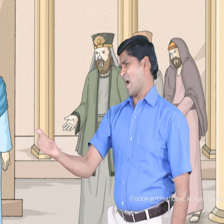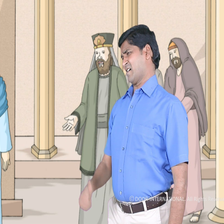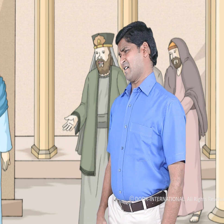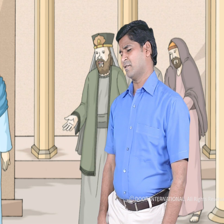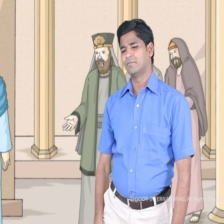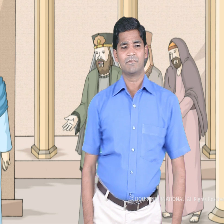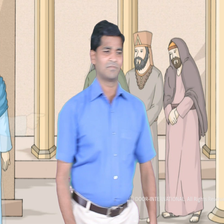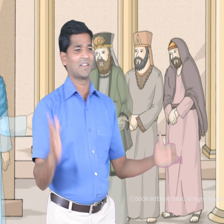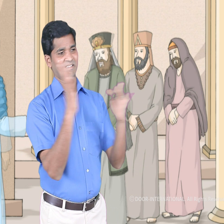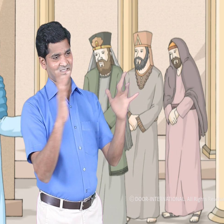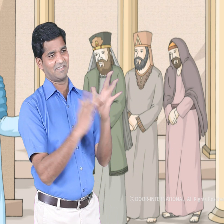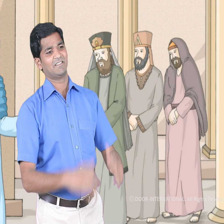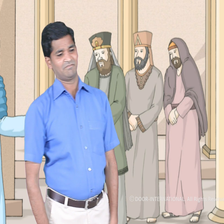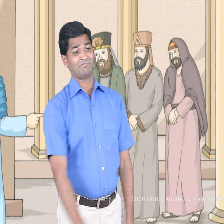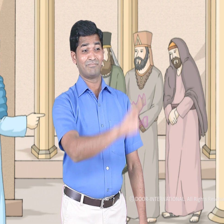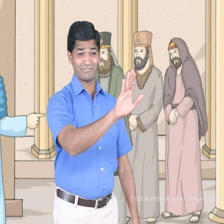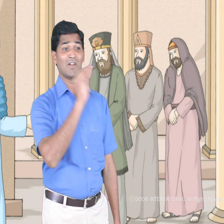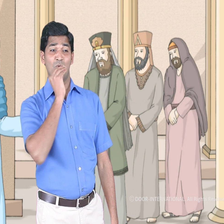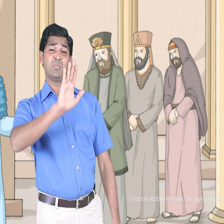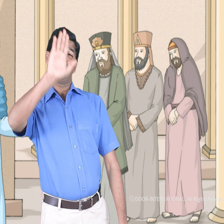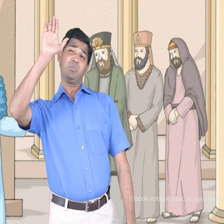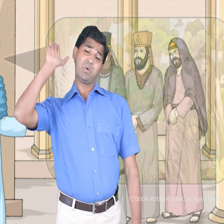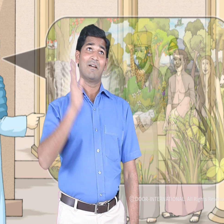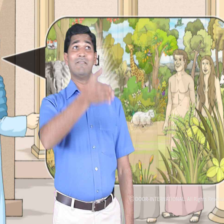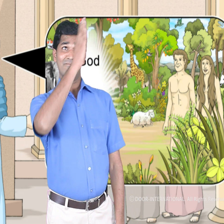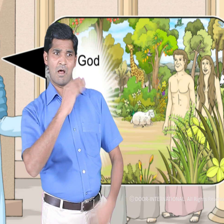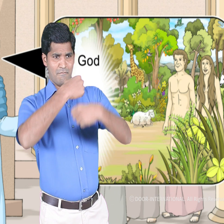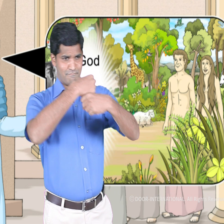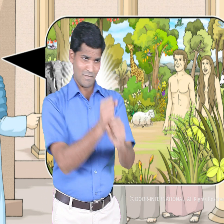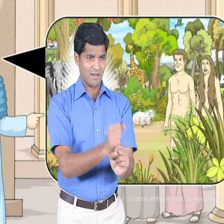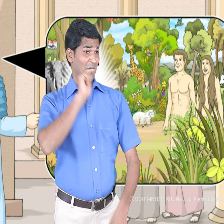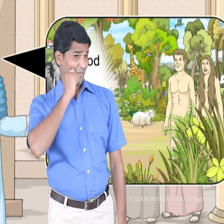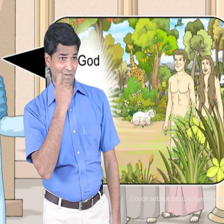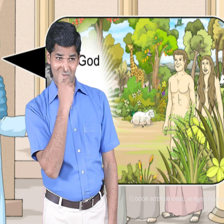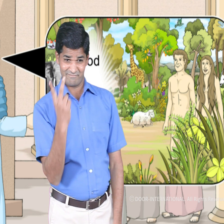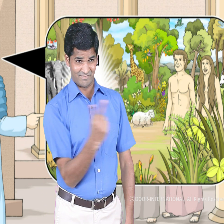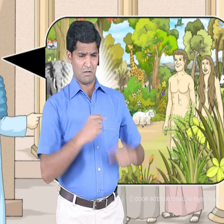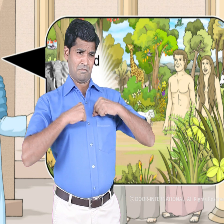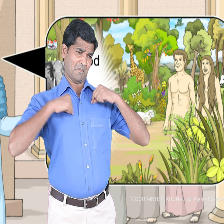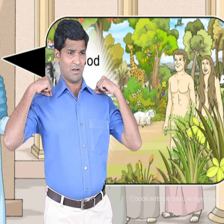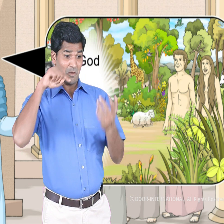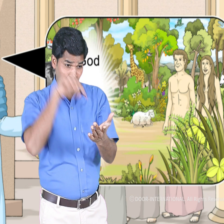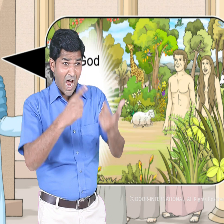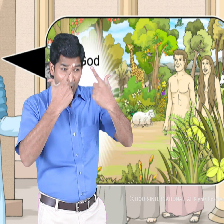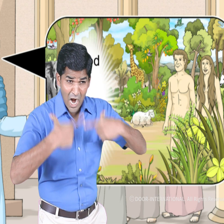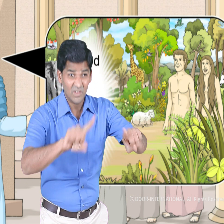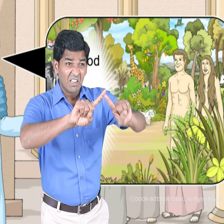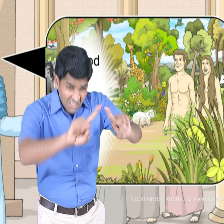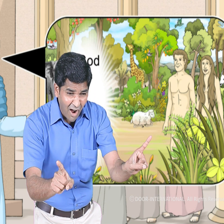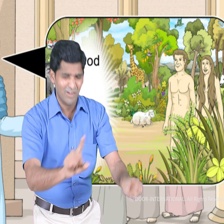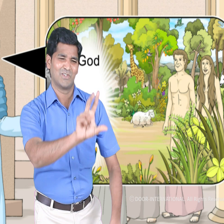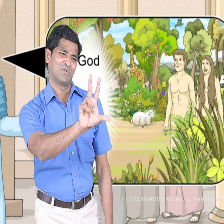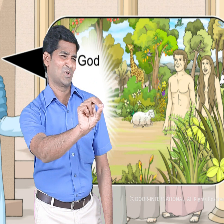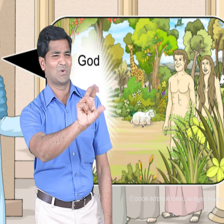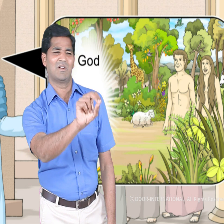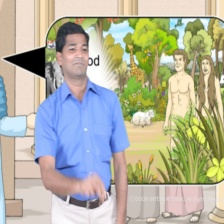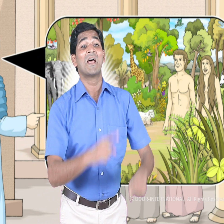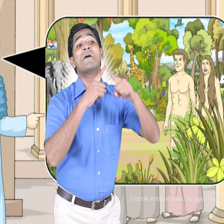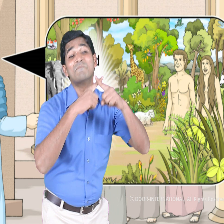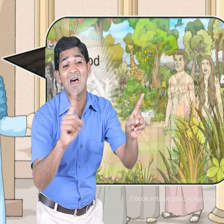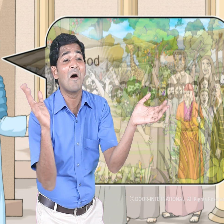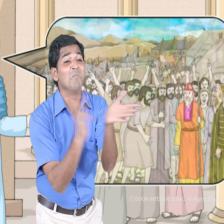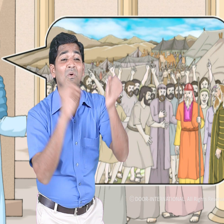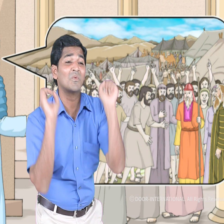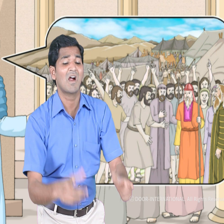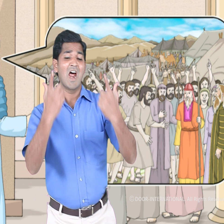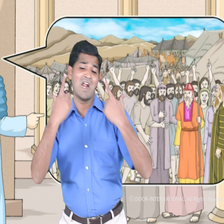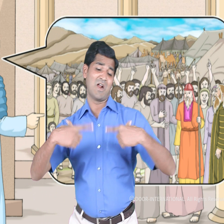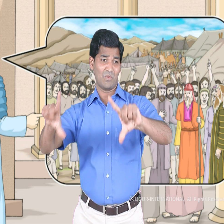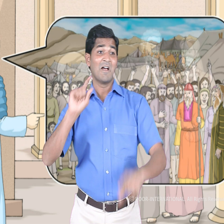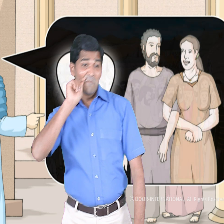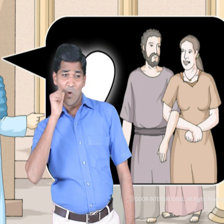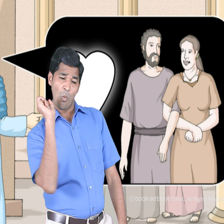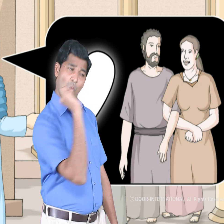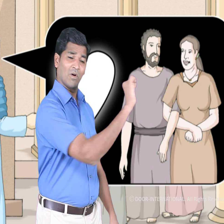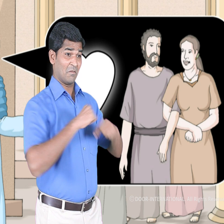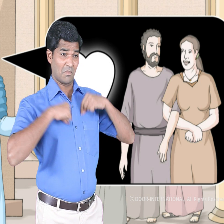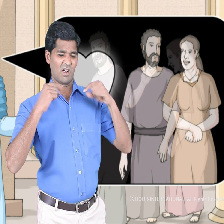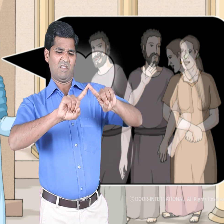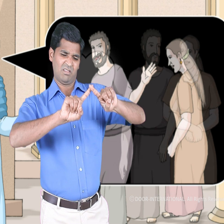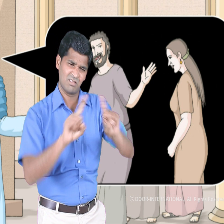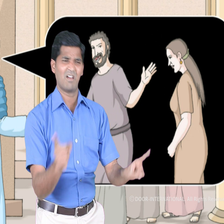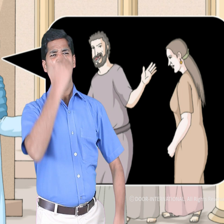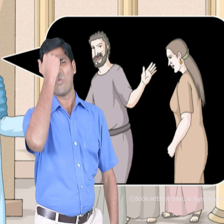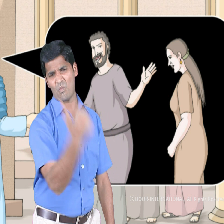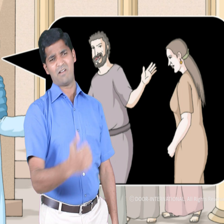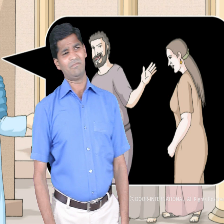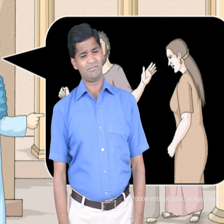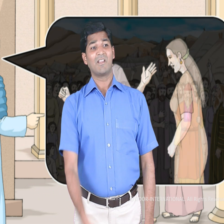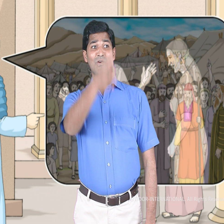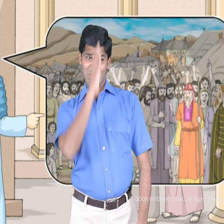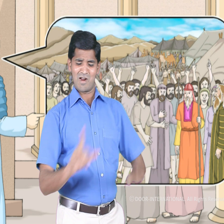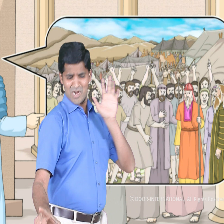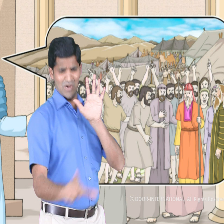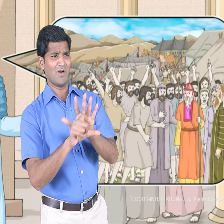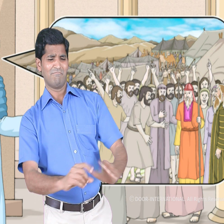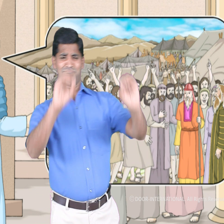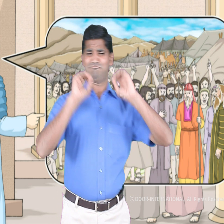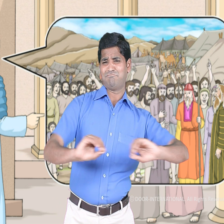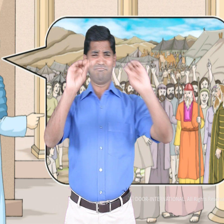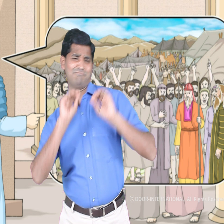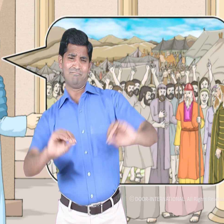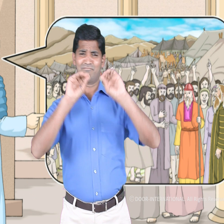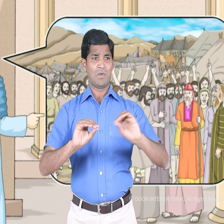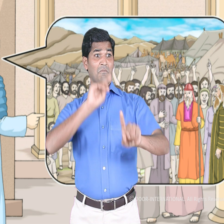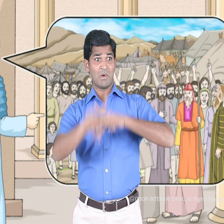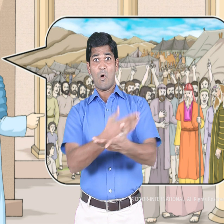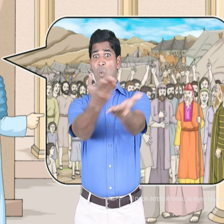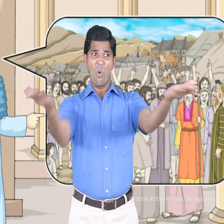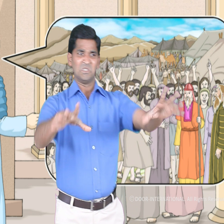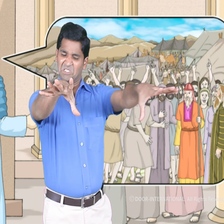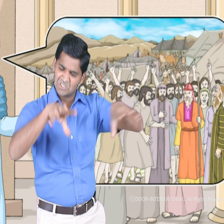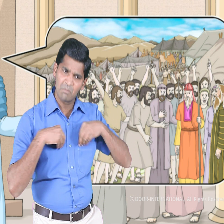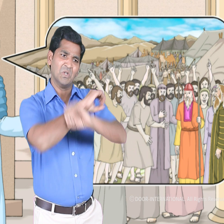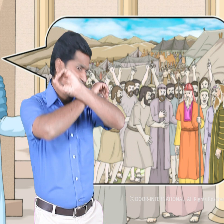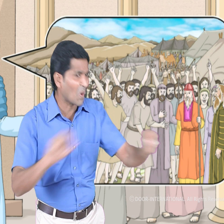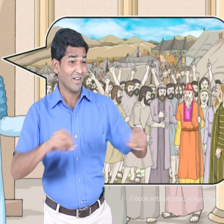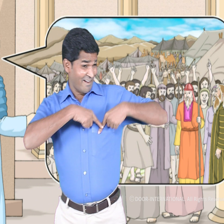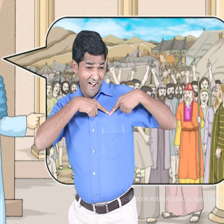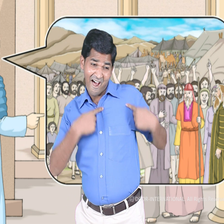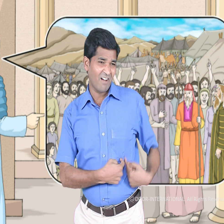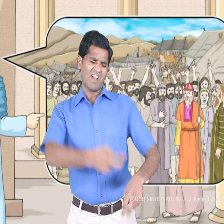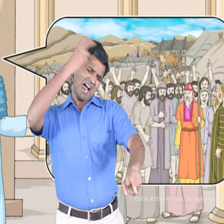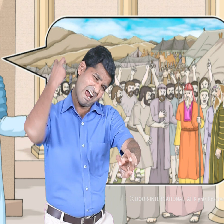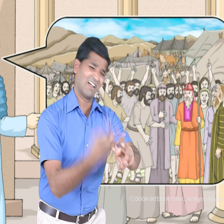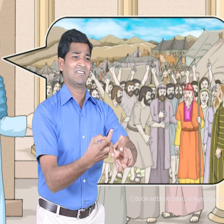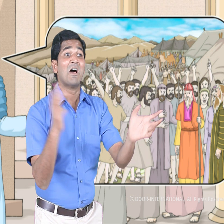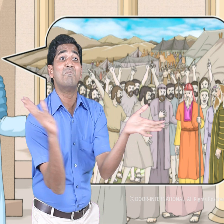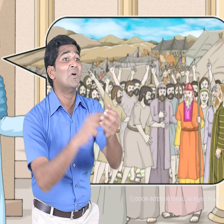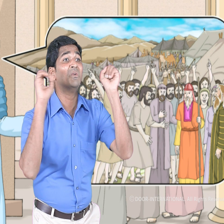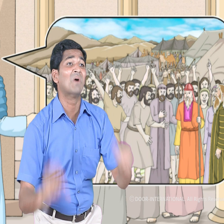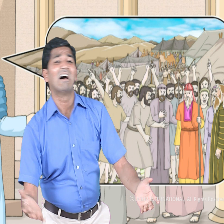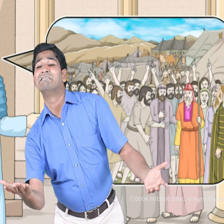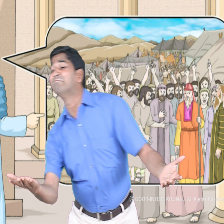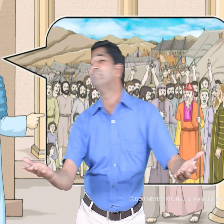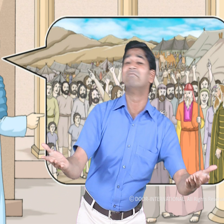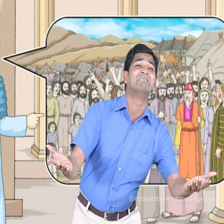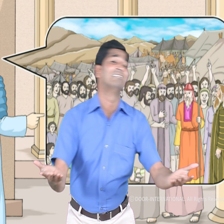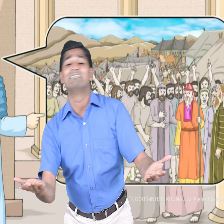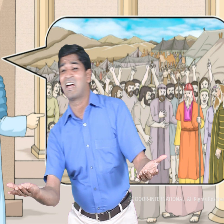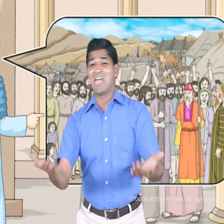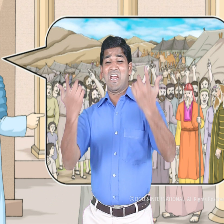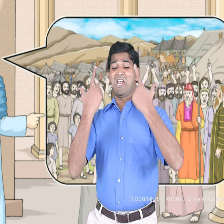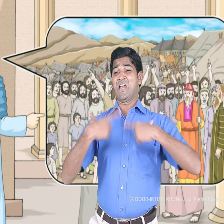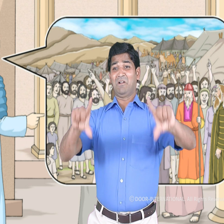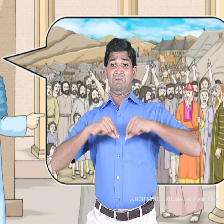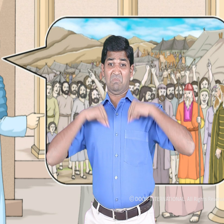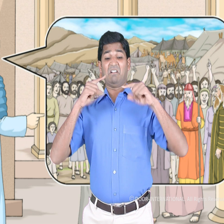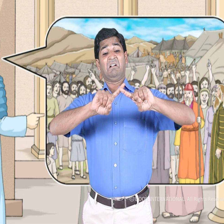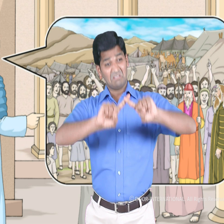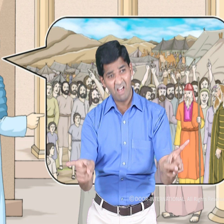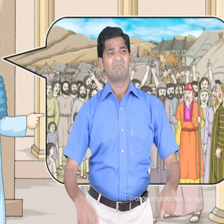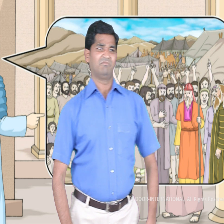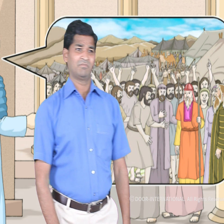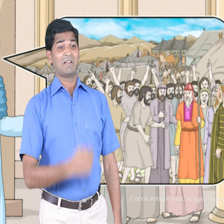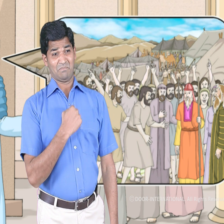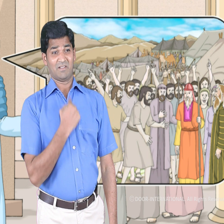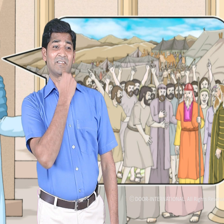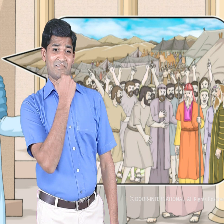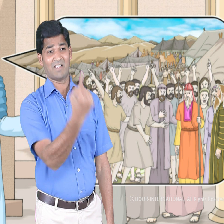Jesus replied, “Moses permitted you to divorce your wives because of your hardness of heart;